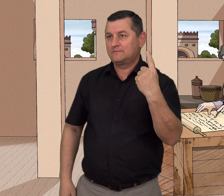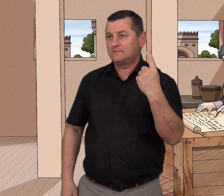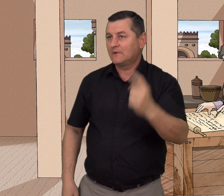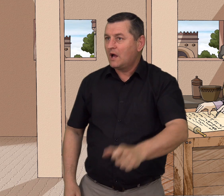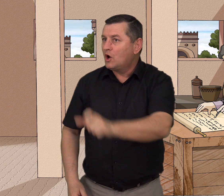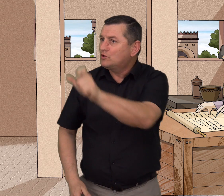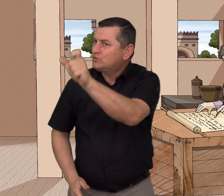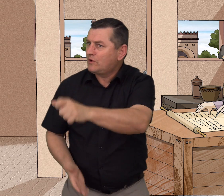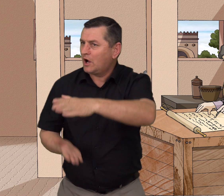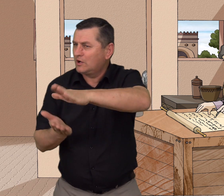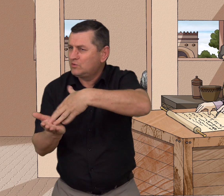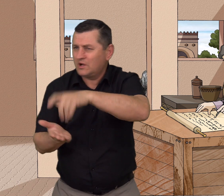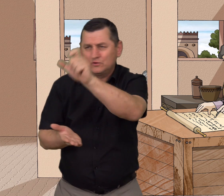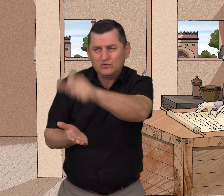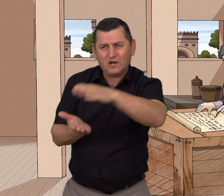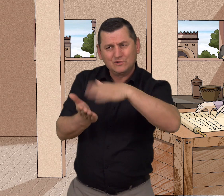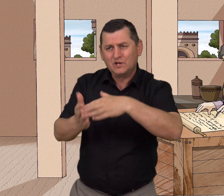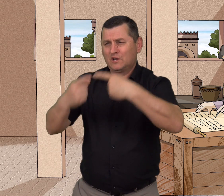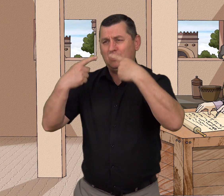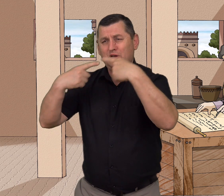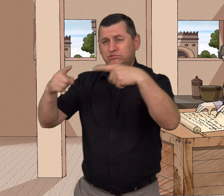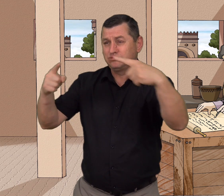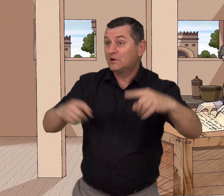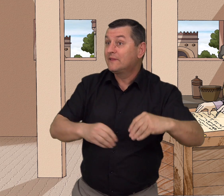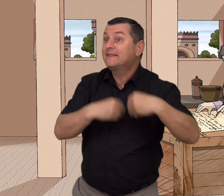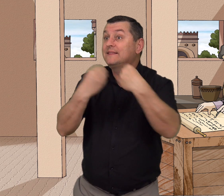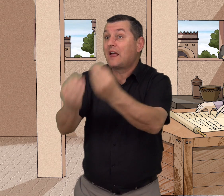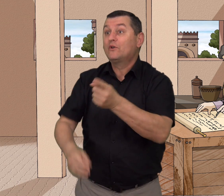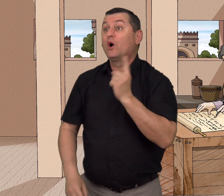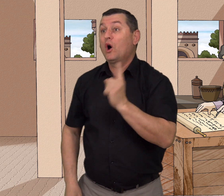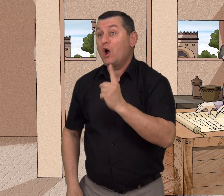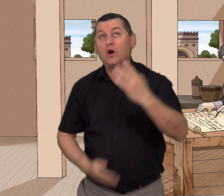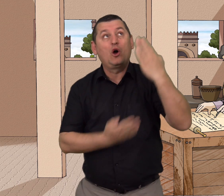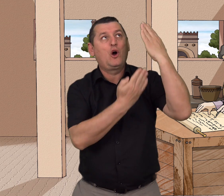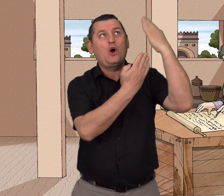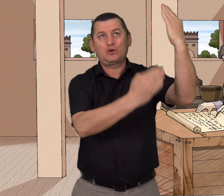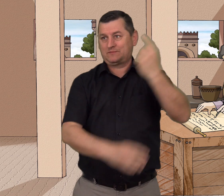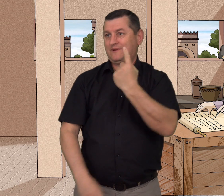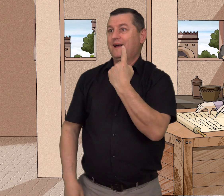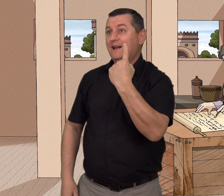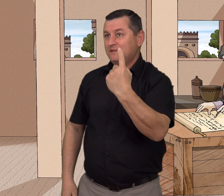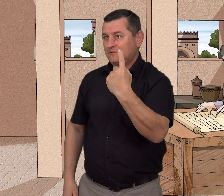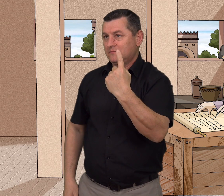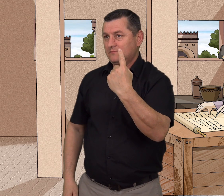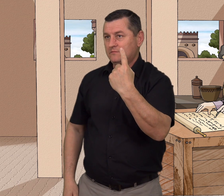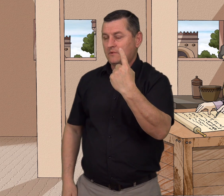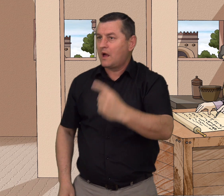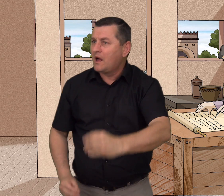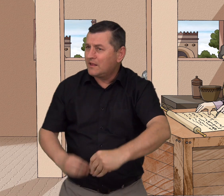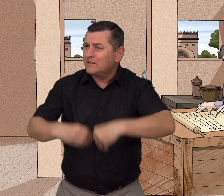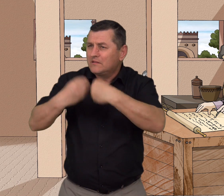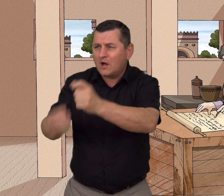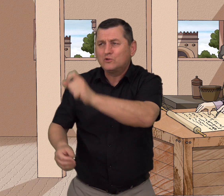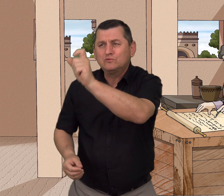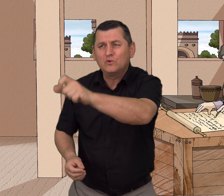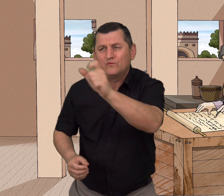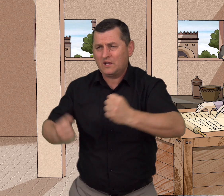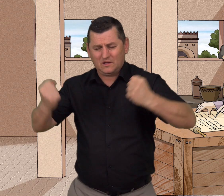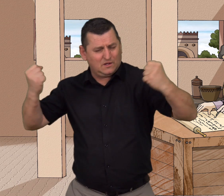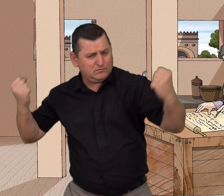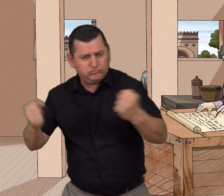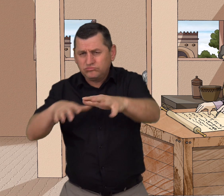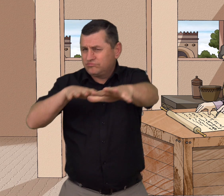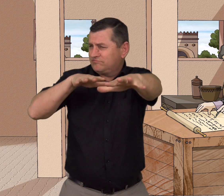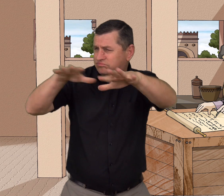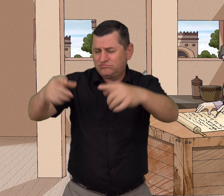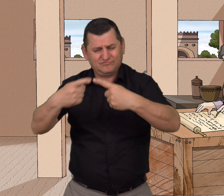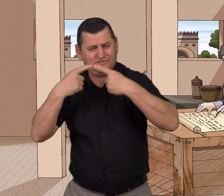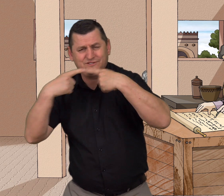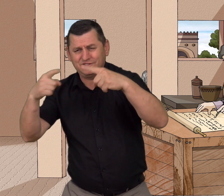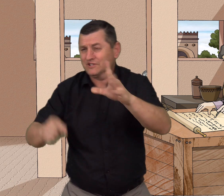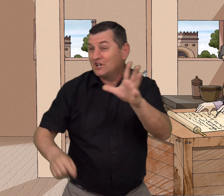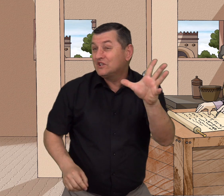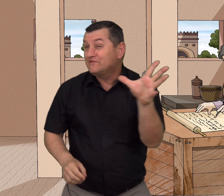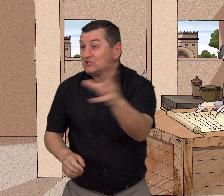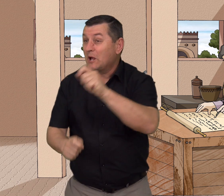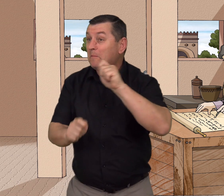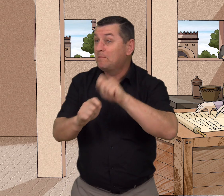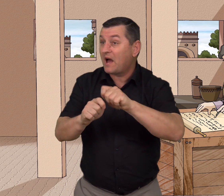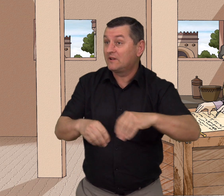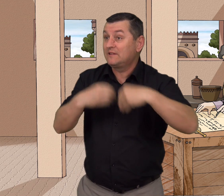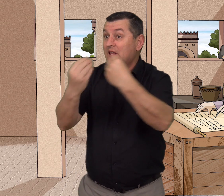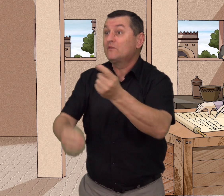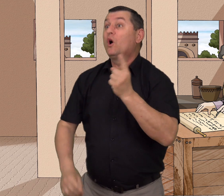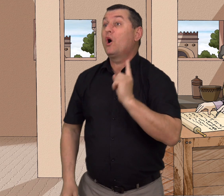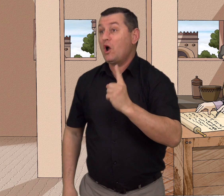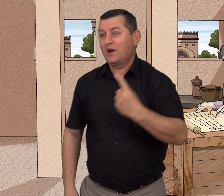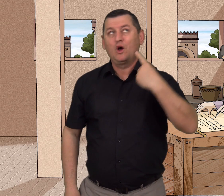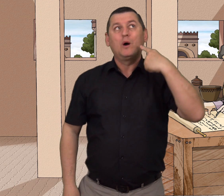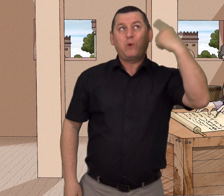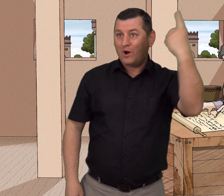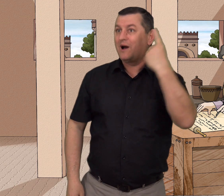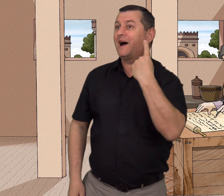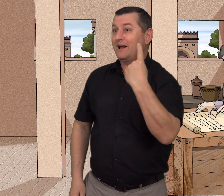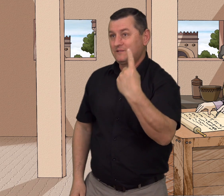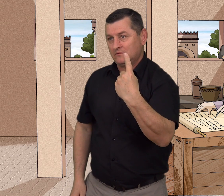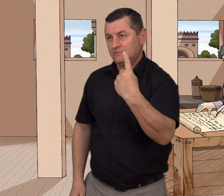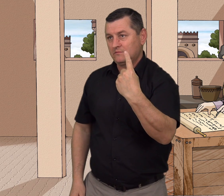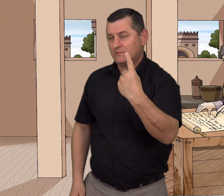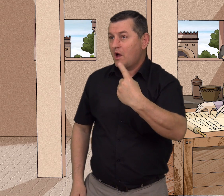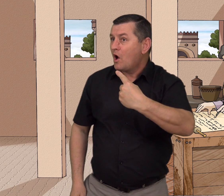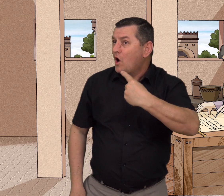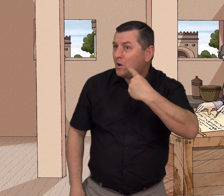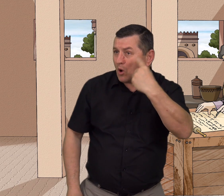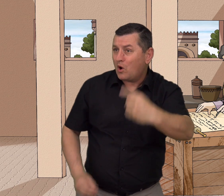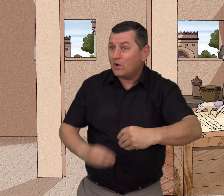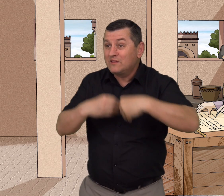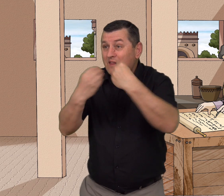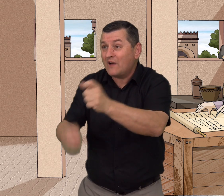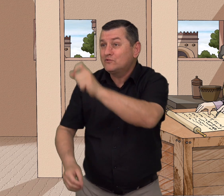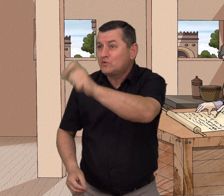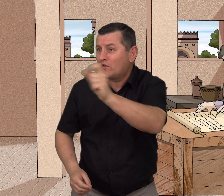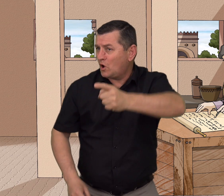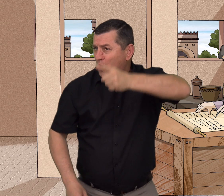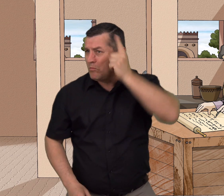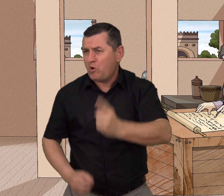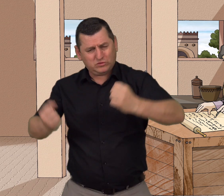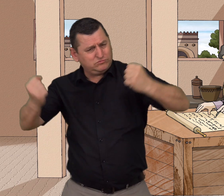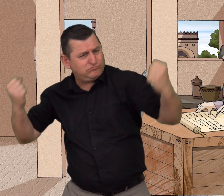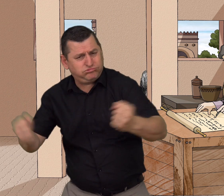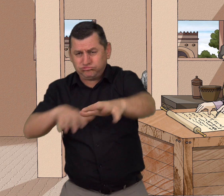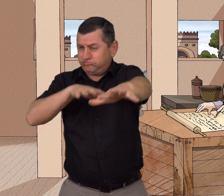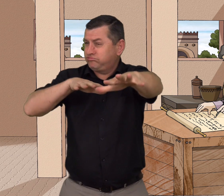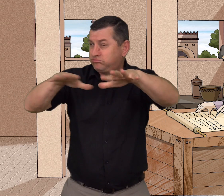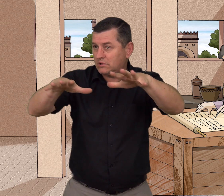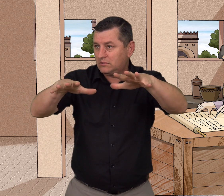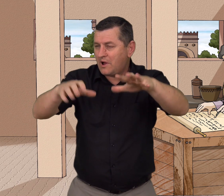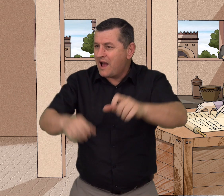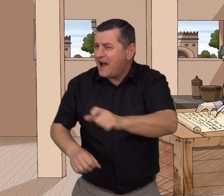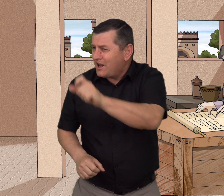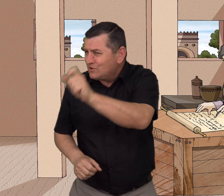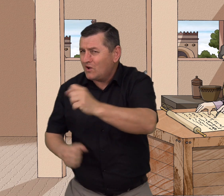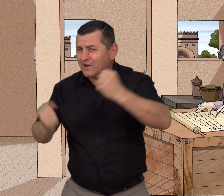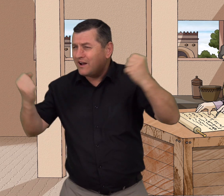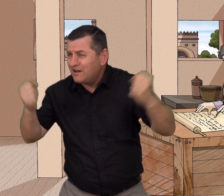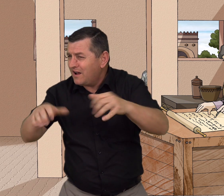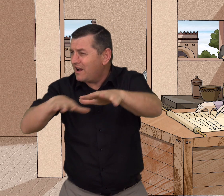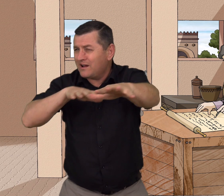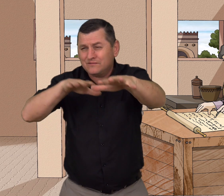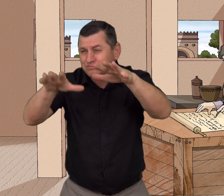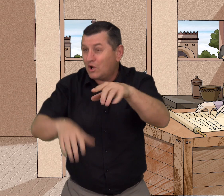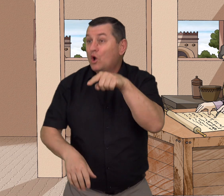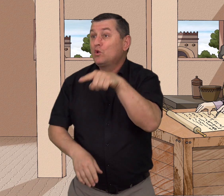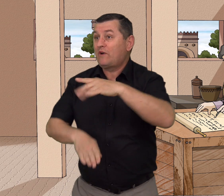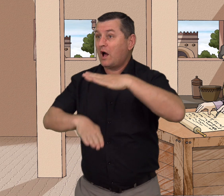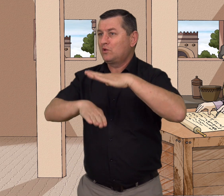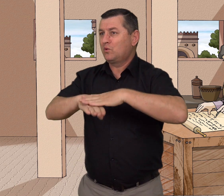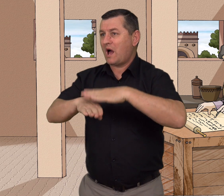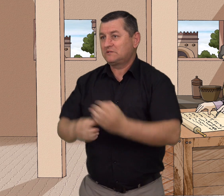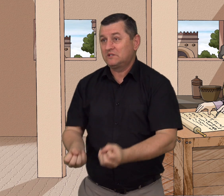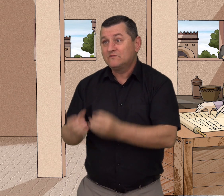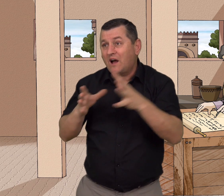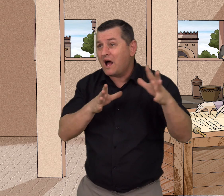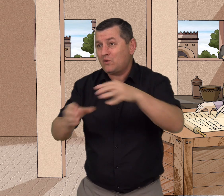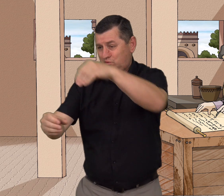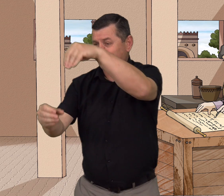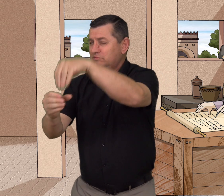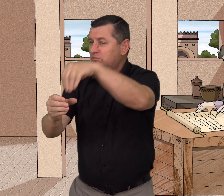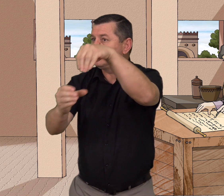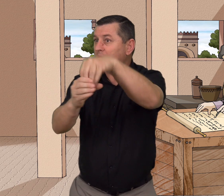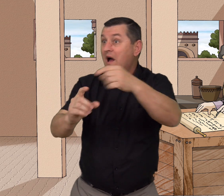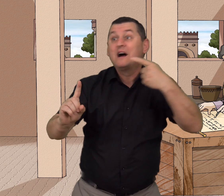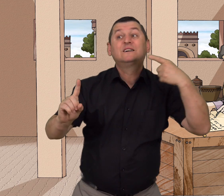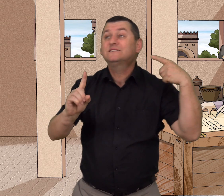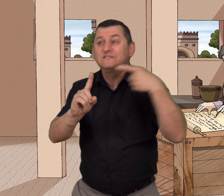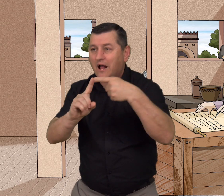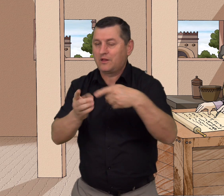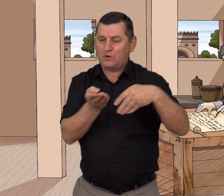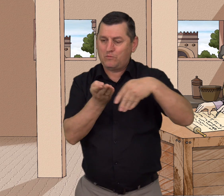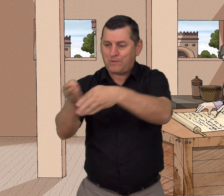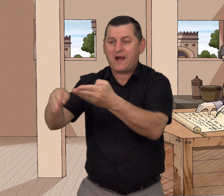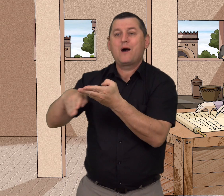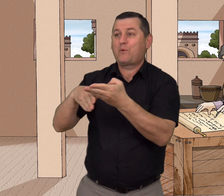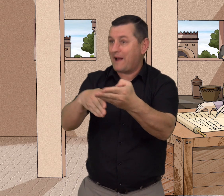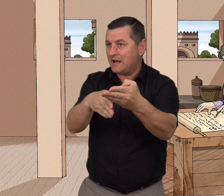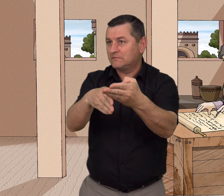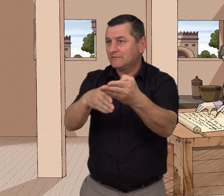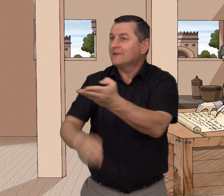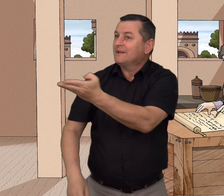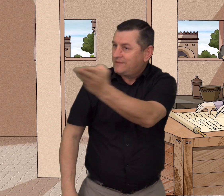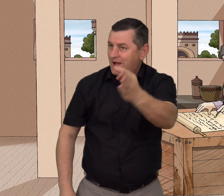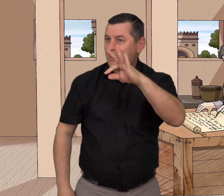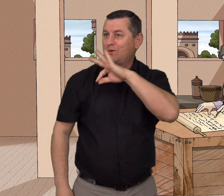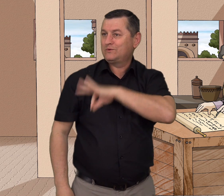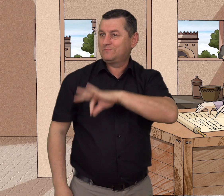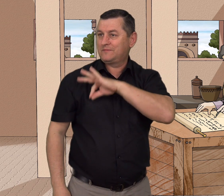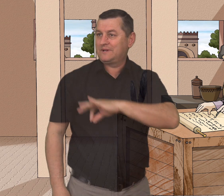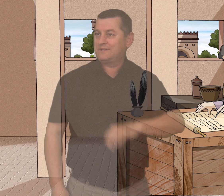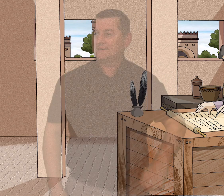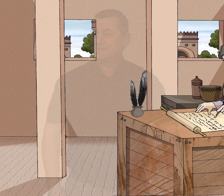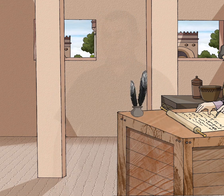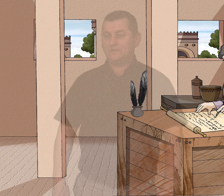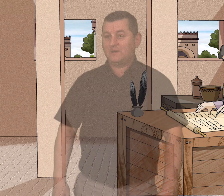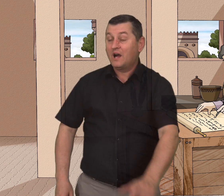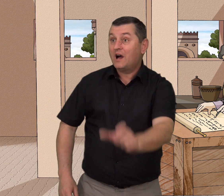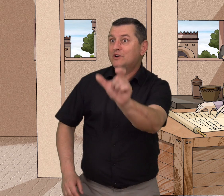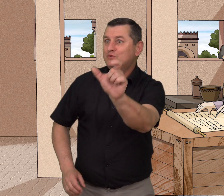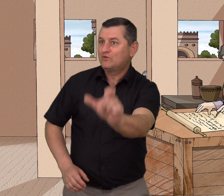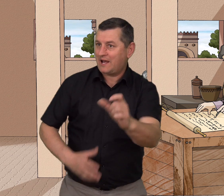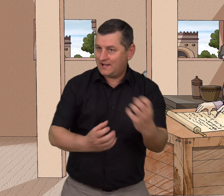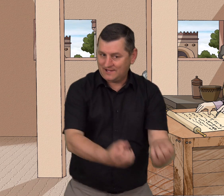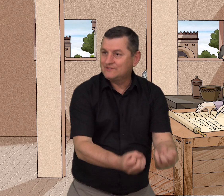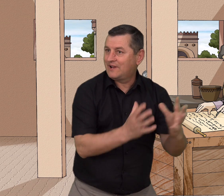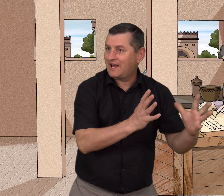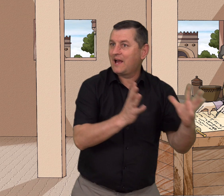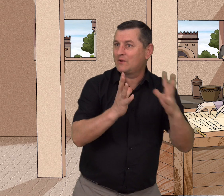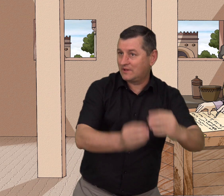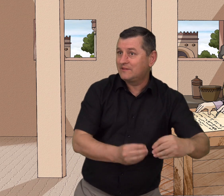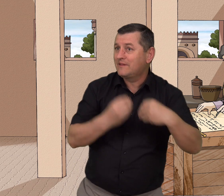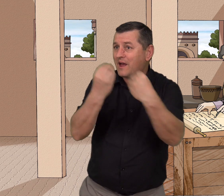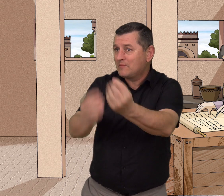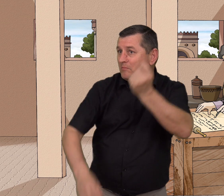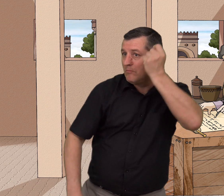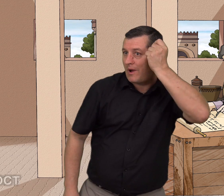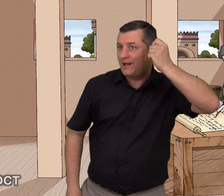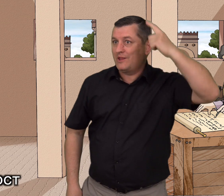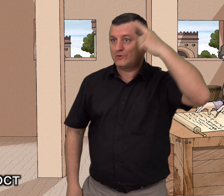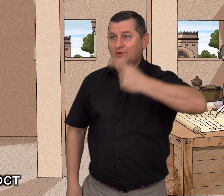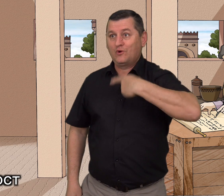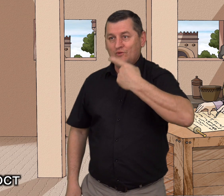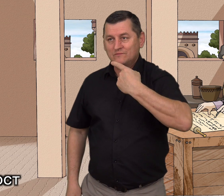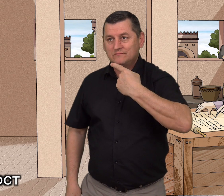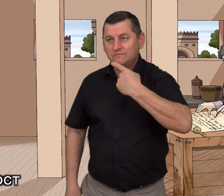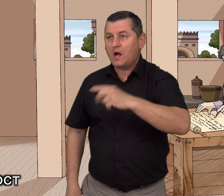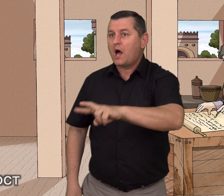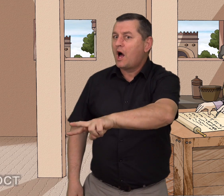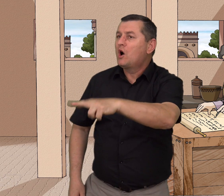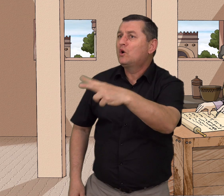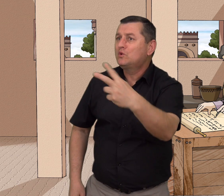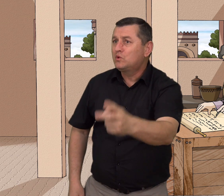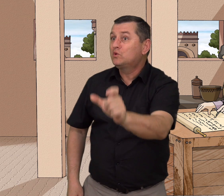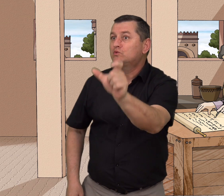There are different ways of working, but the same God works all things in all people. Now to each one the manifestation of the Spirit is given for the common good.